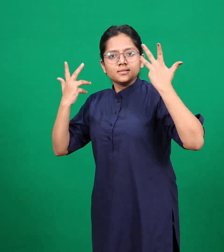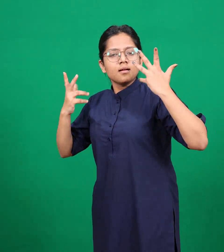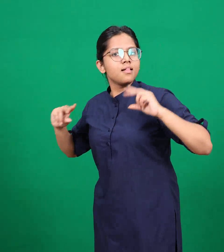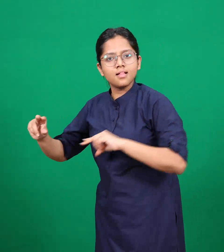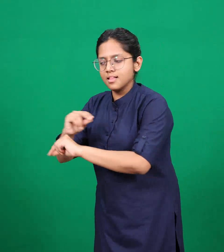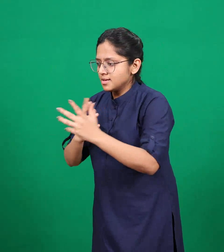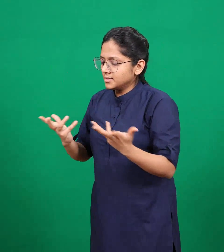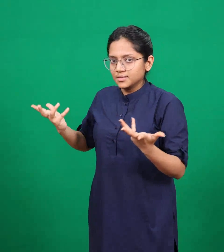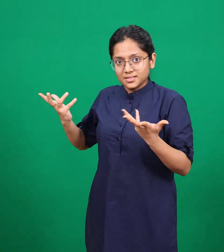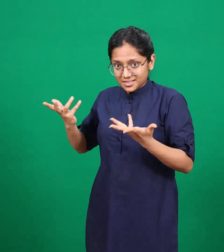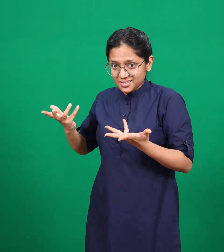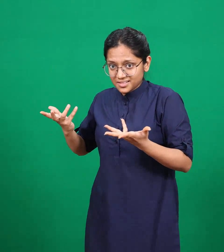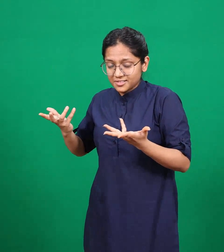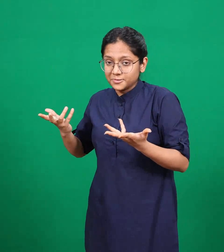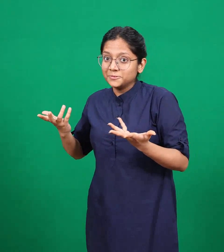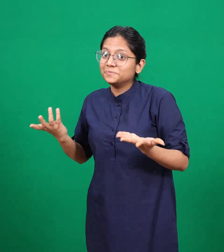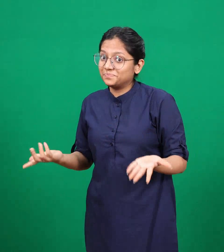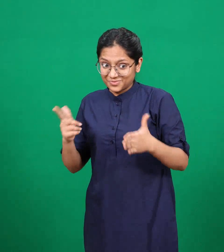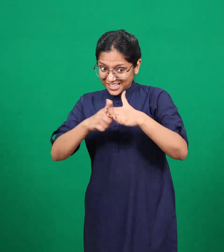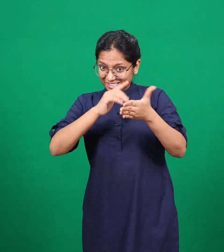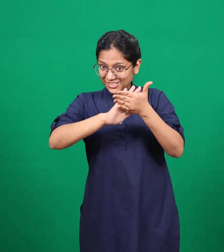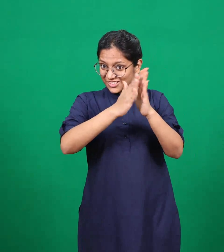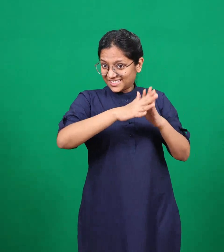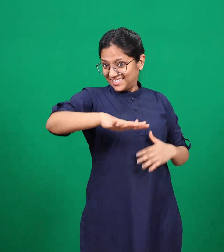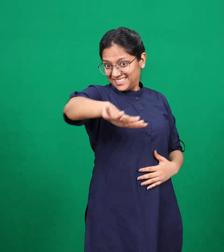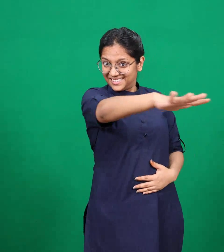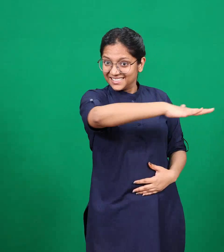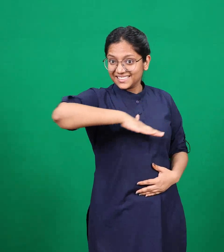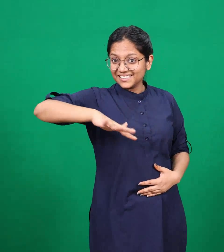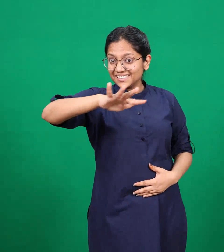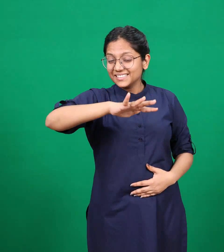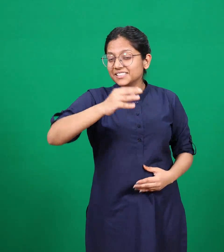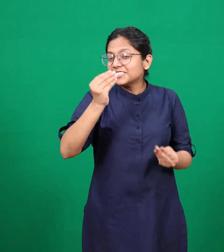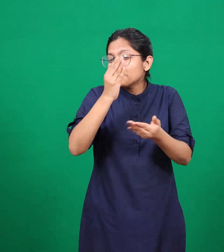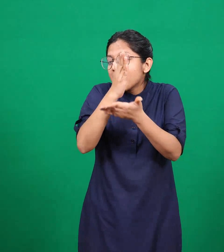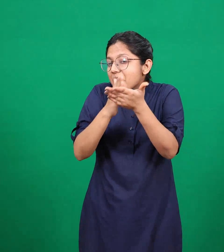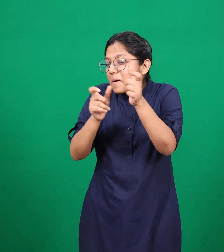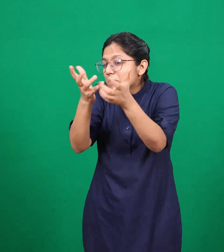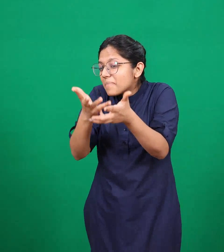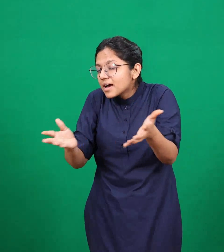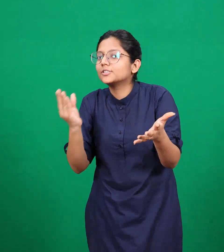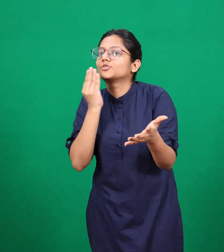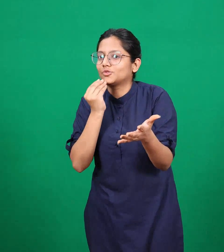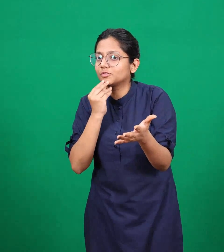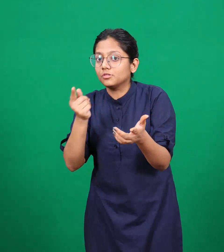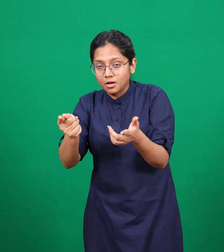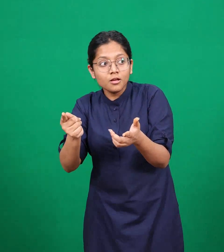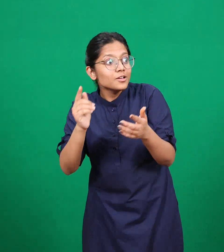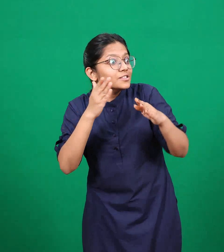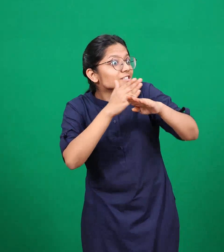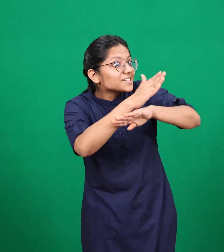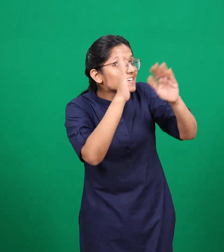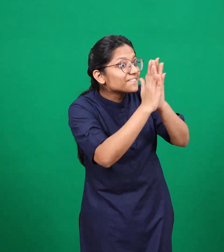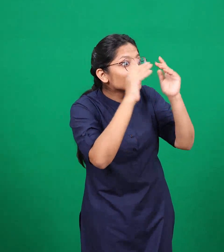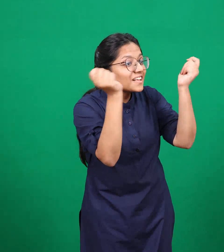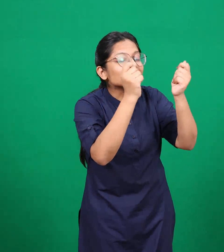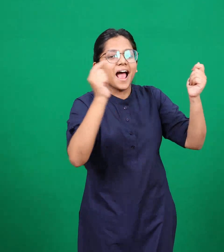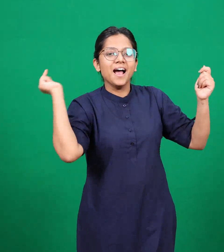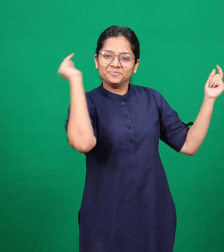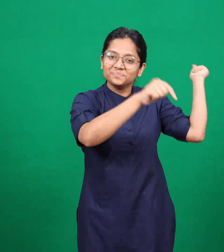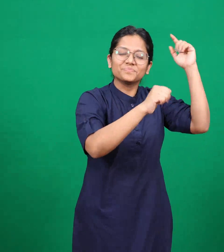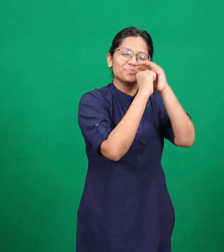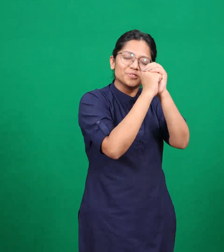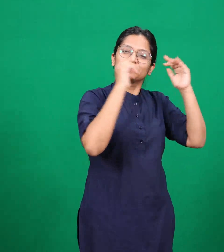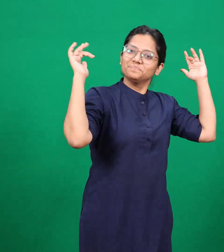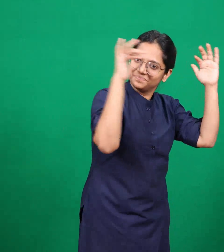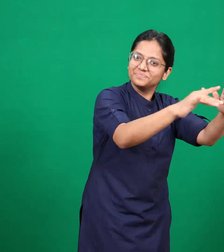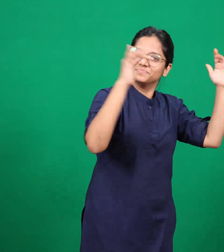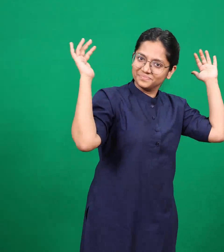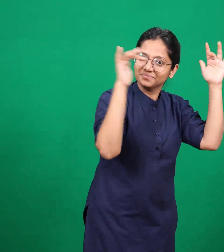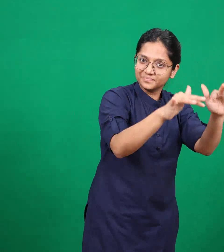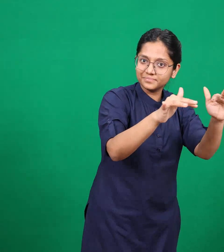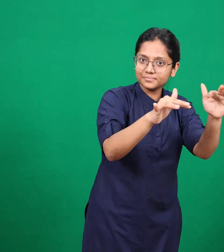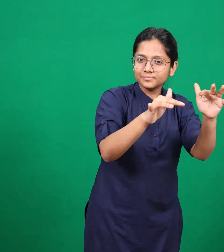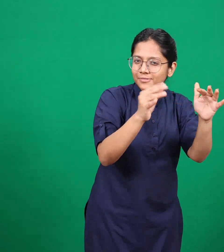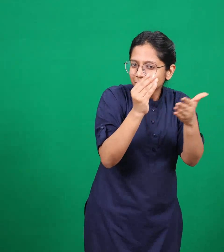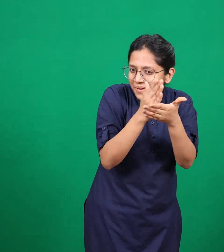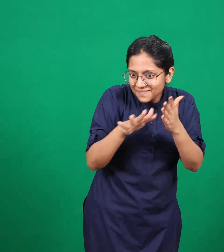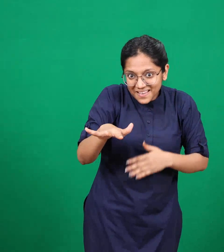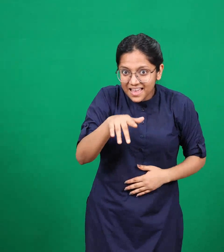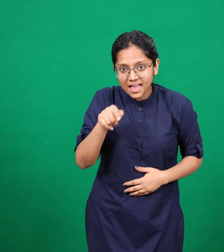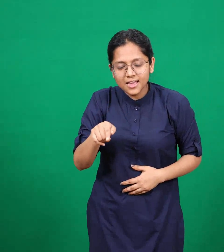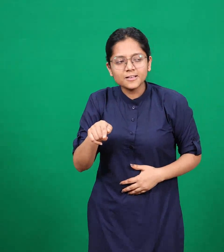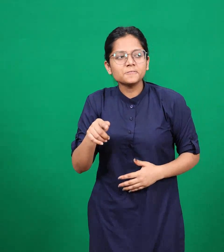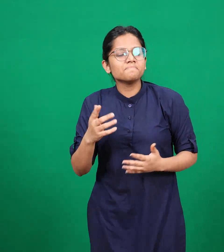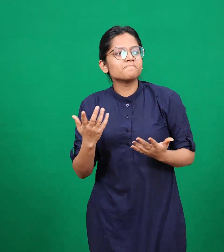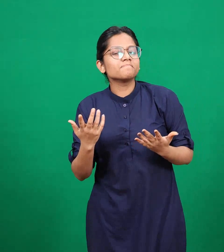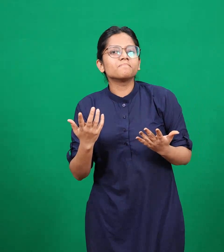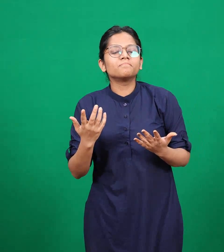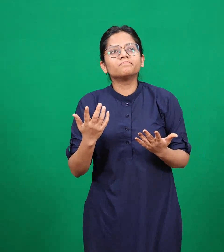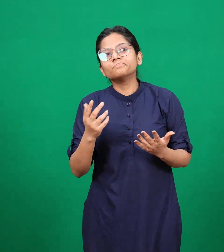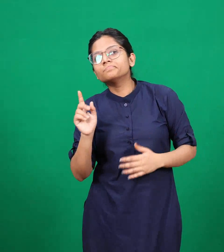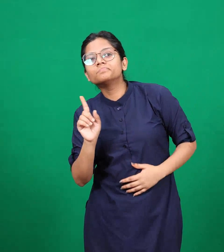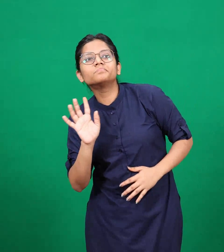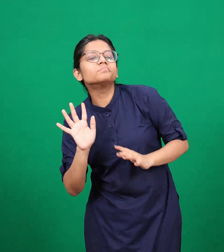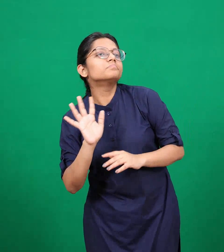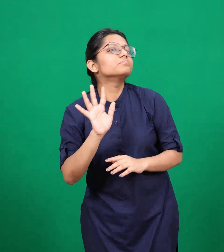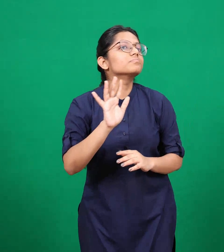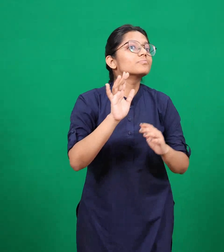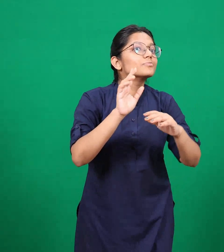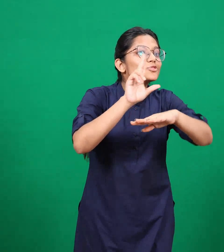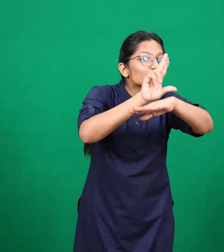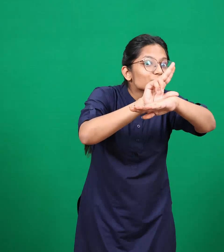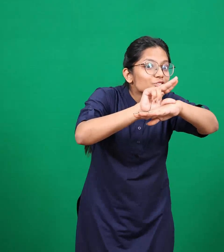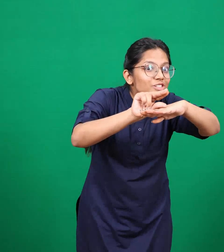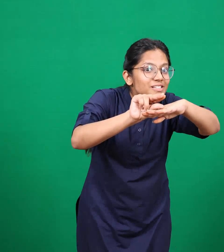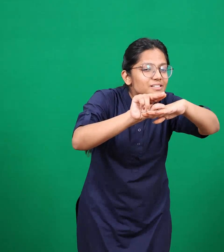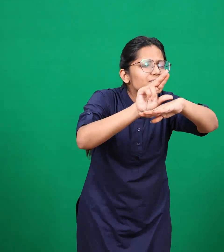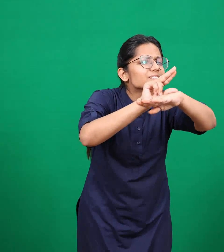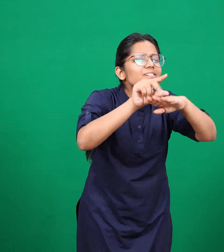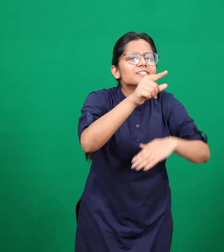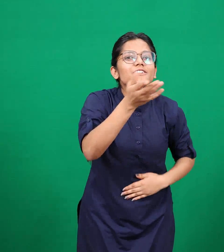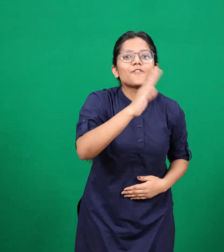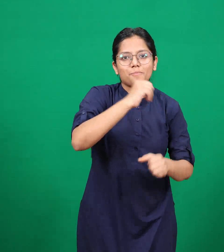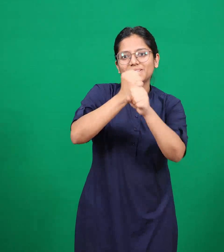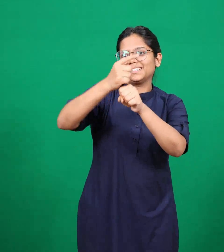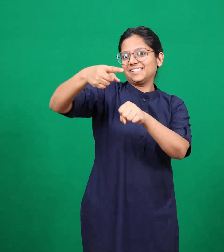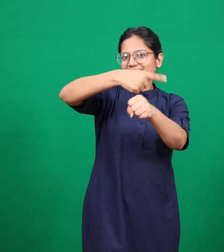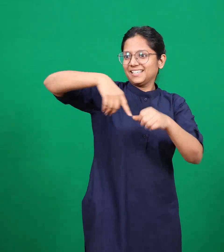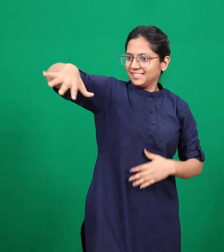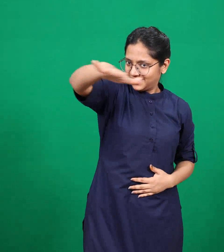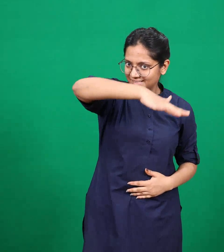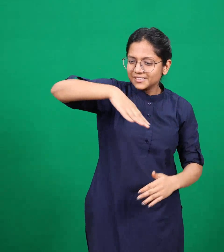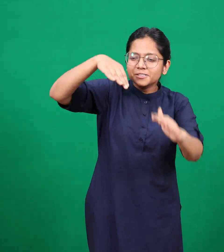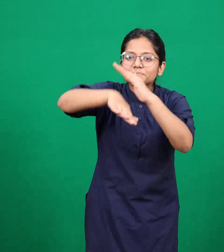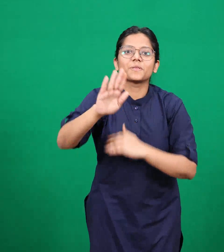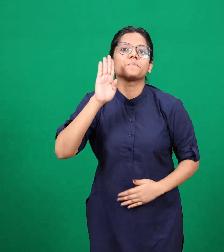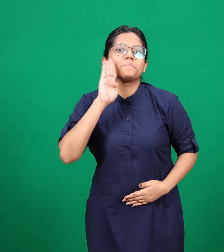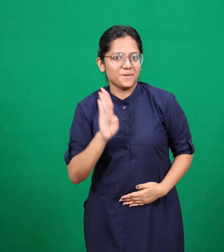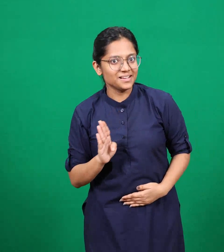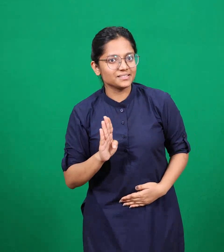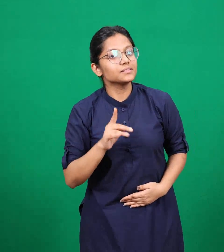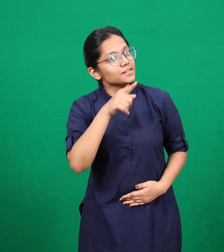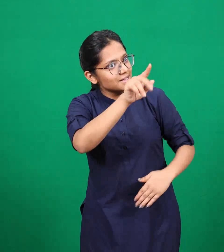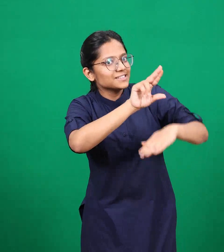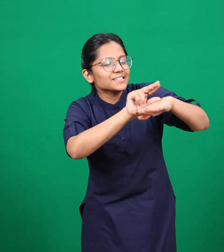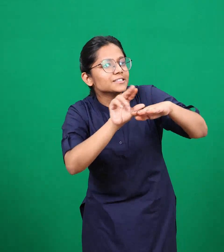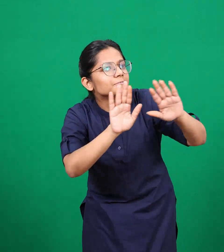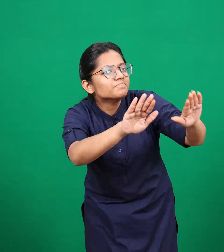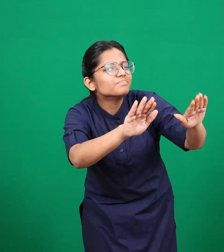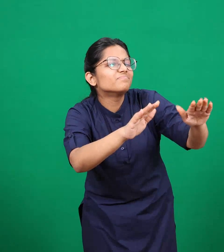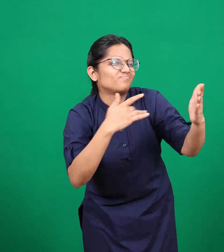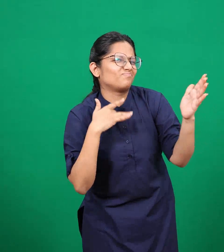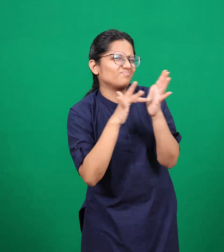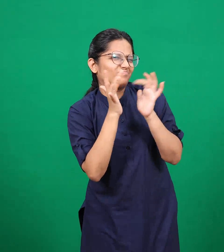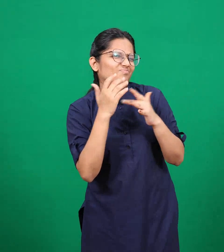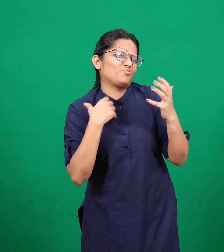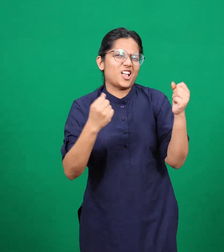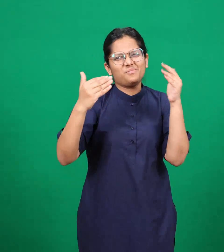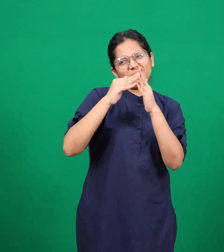Look how the whole world has gone after Him!" Now there were some Greeks among those who went up to worship at the feast.